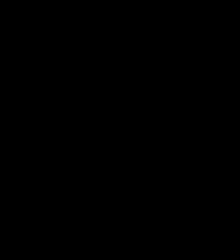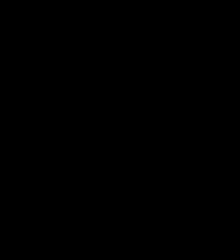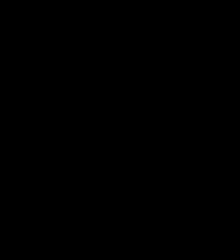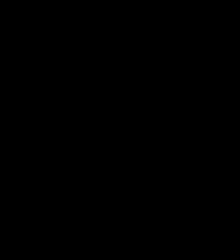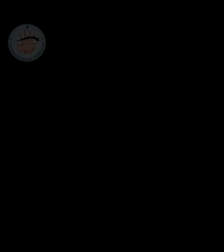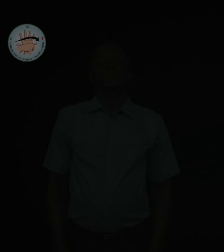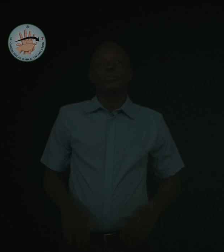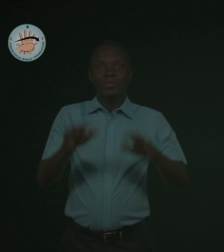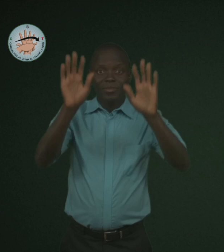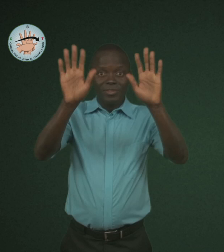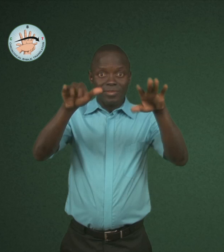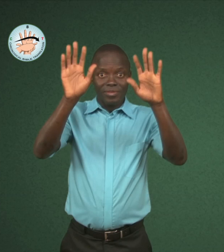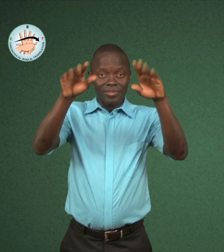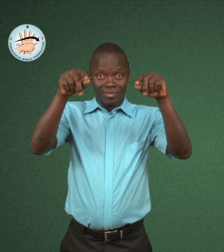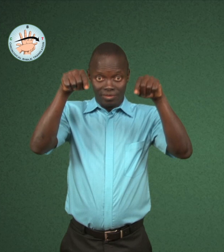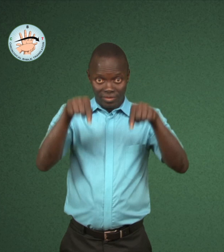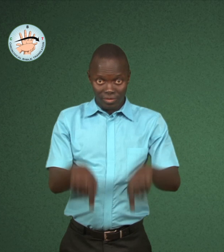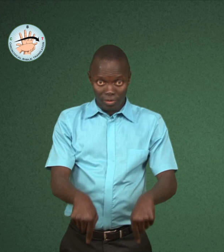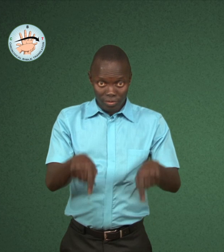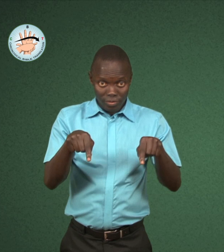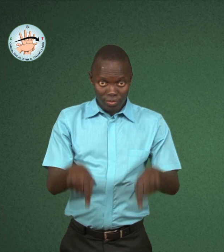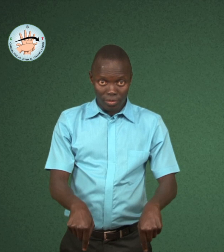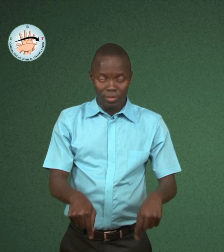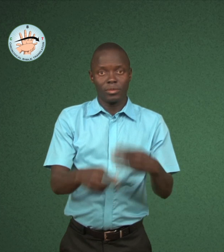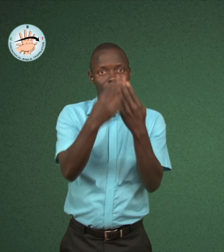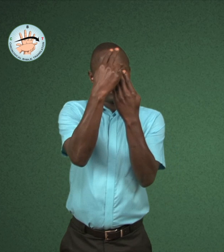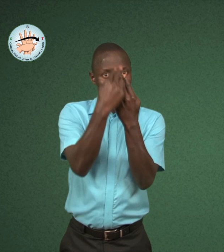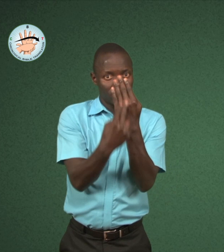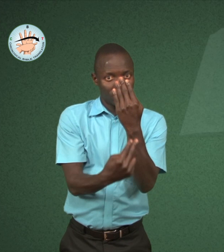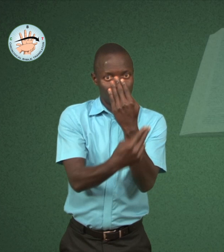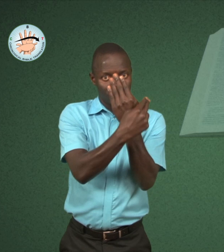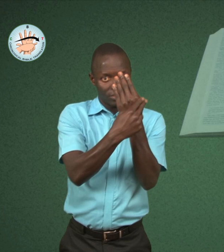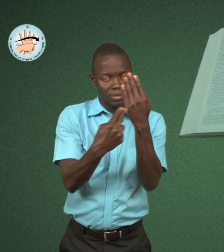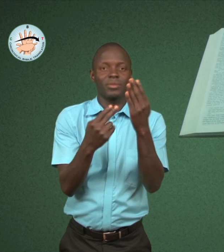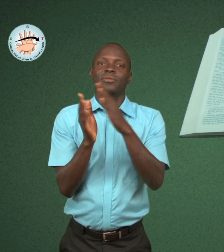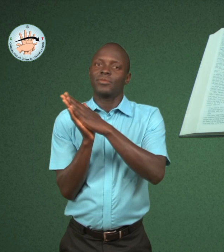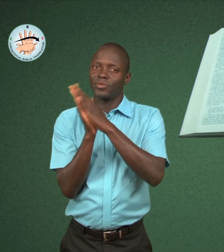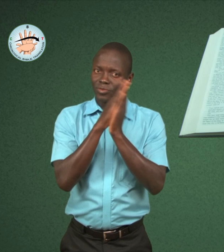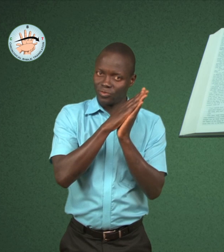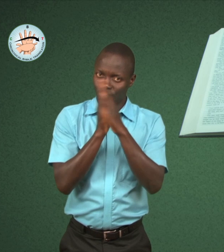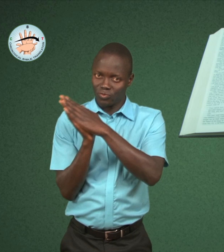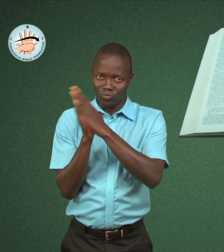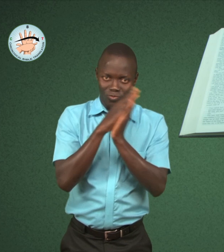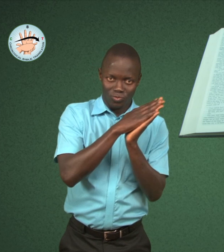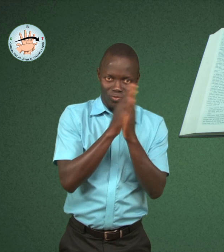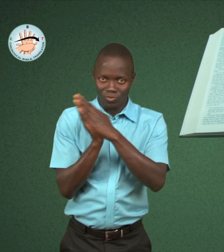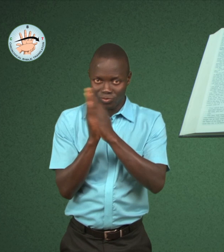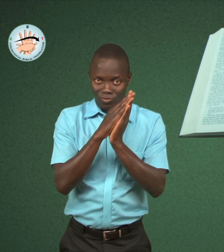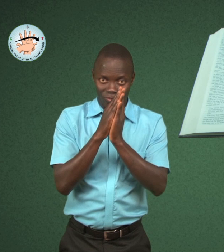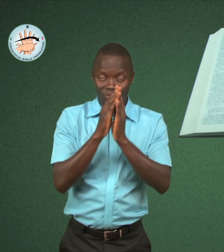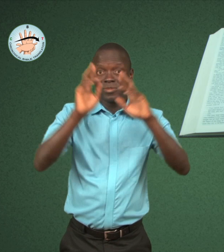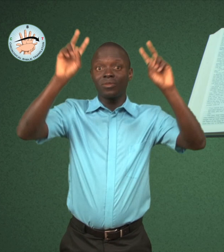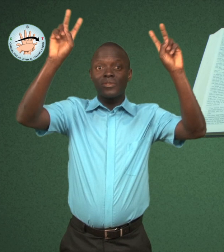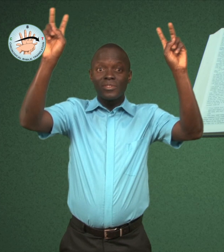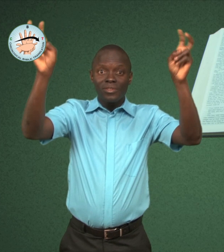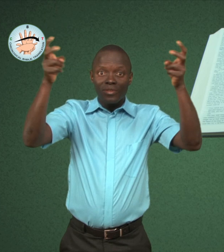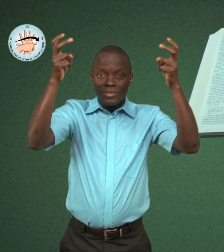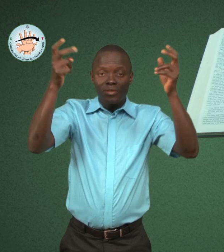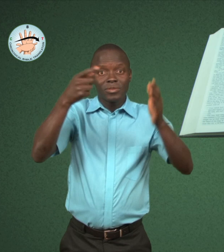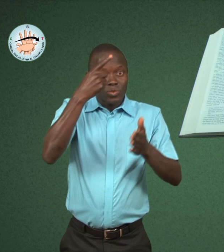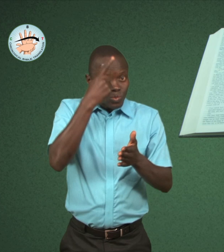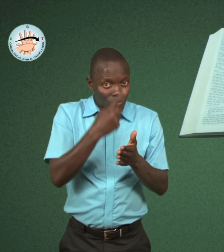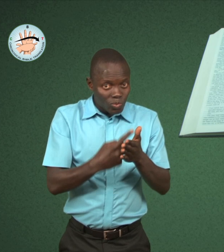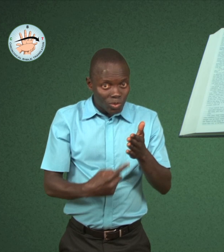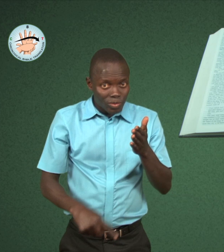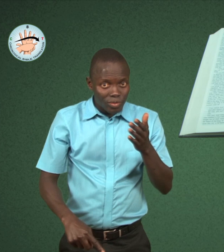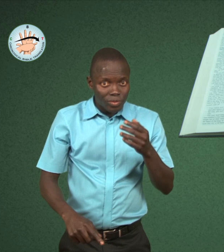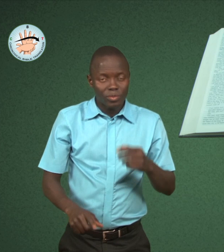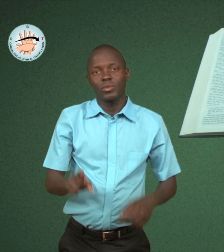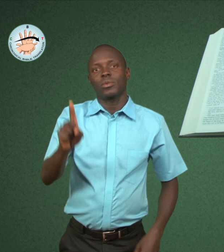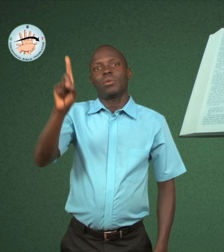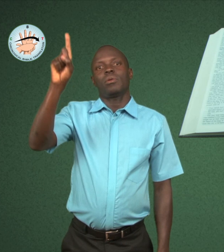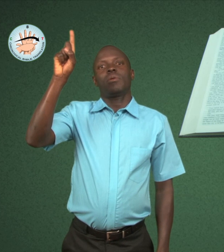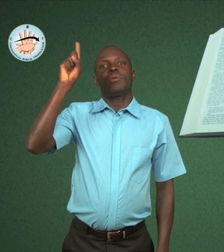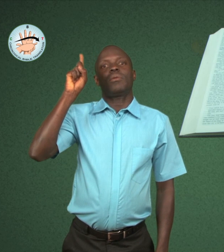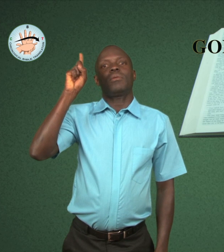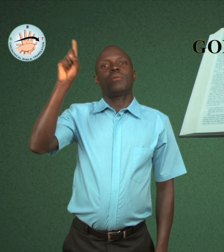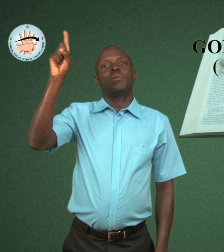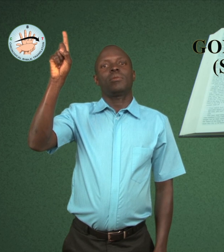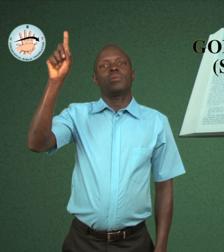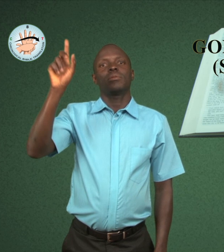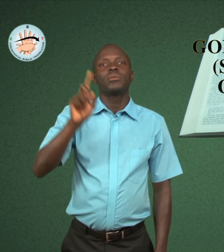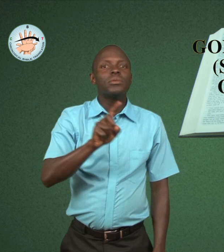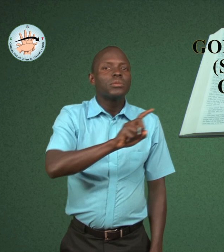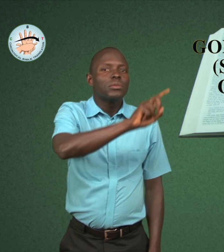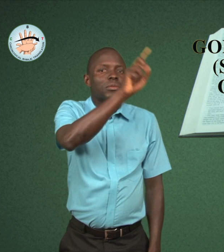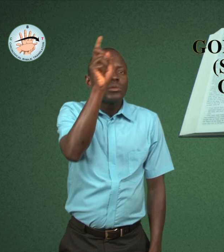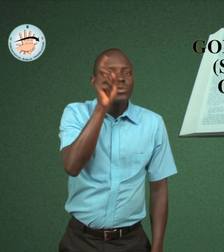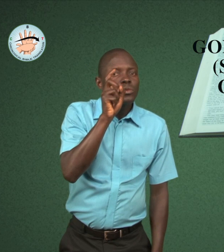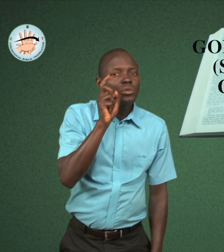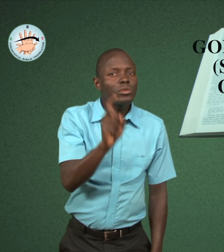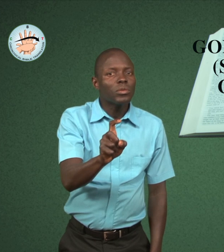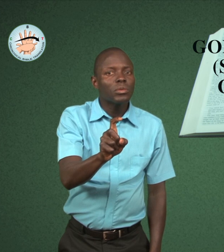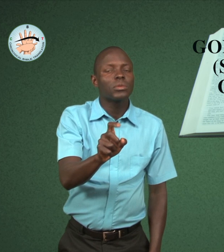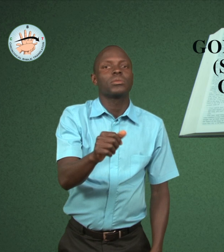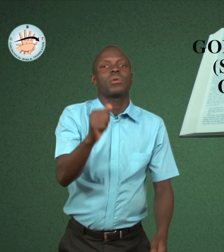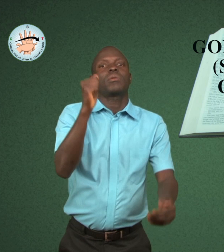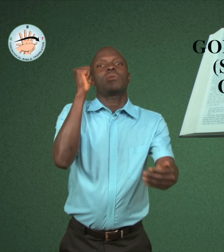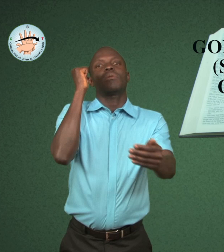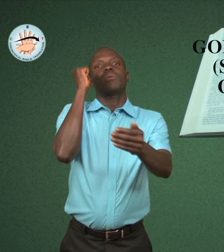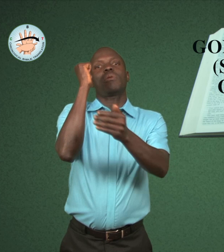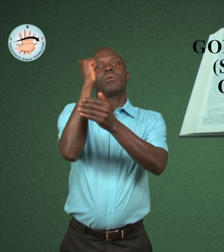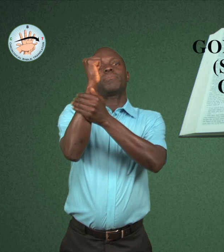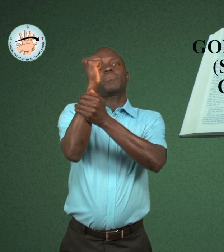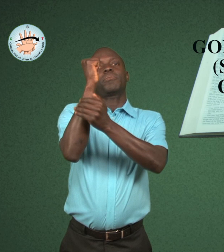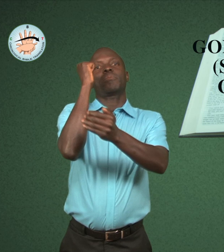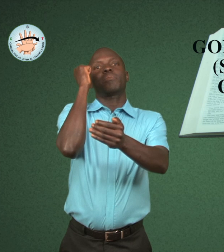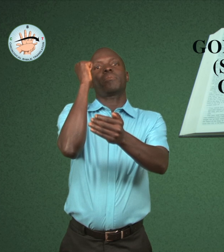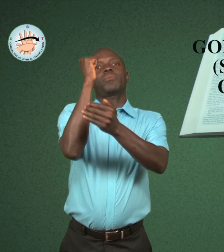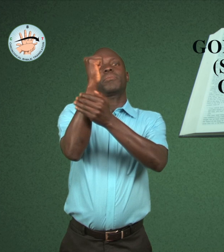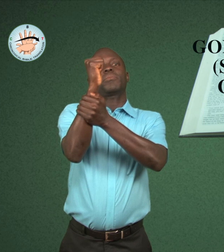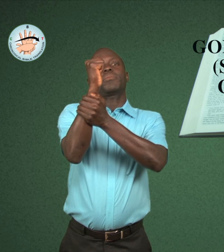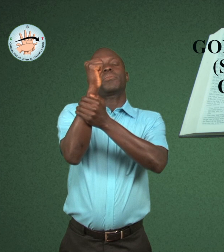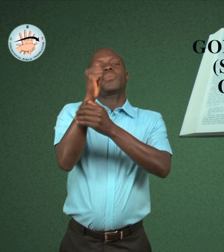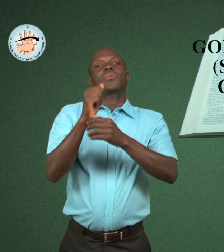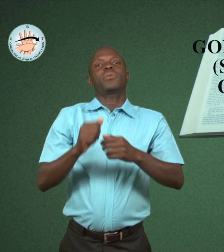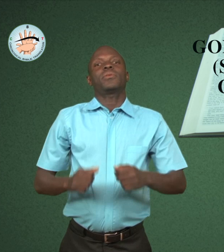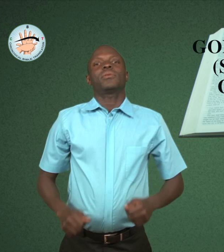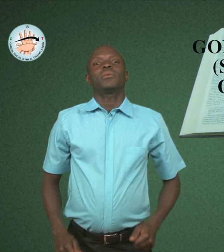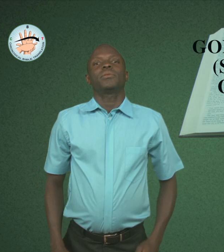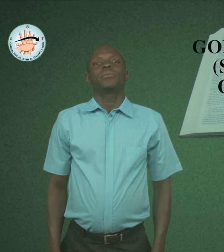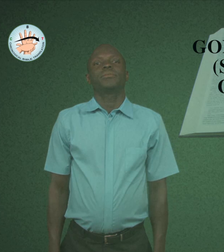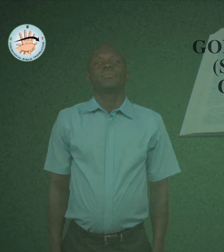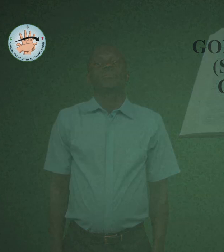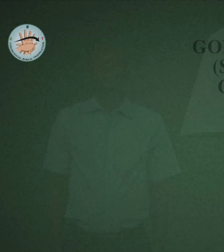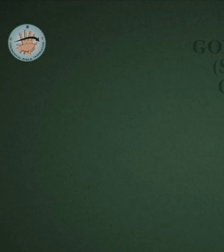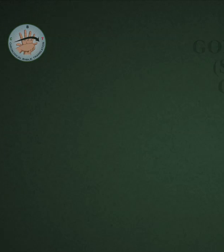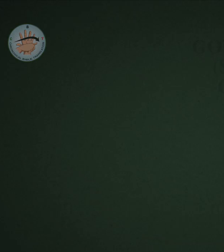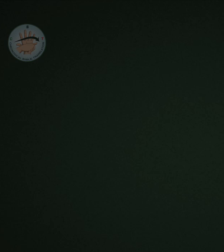God tests Abraham